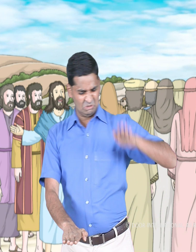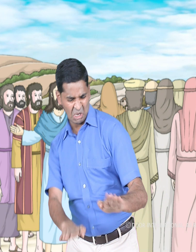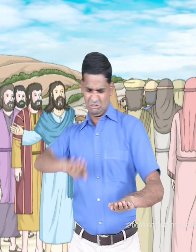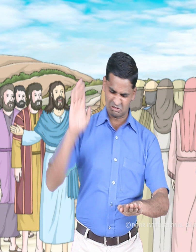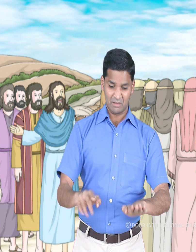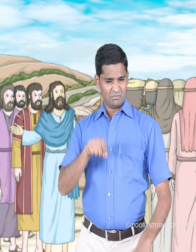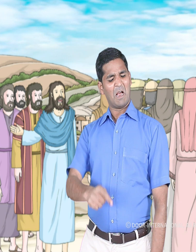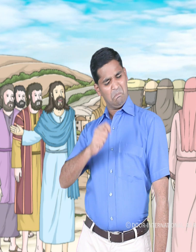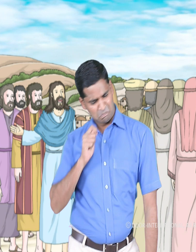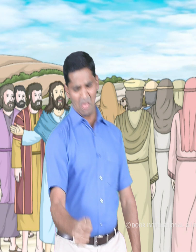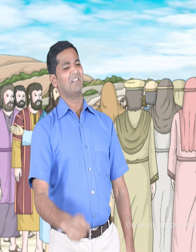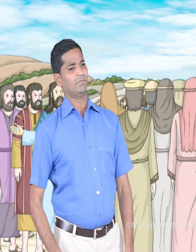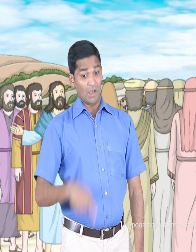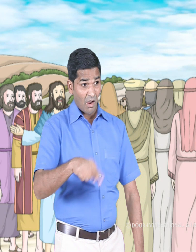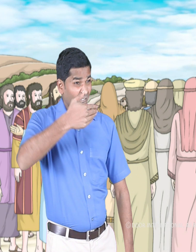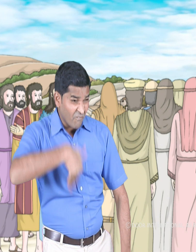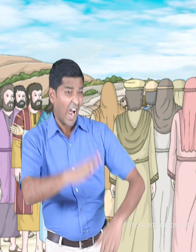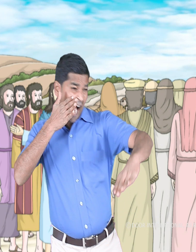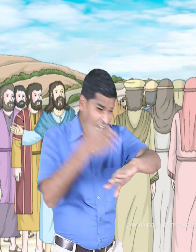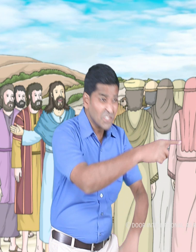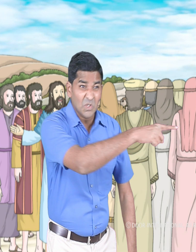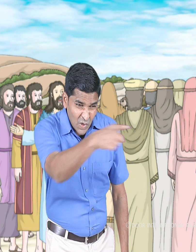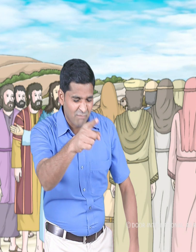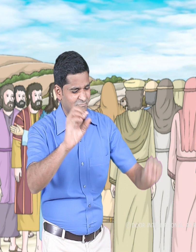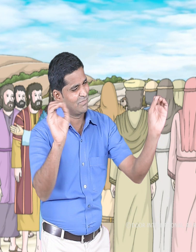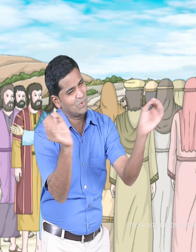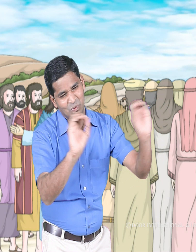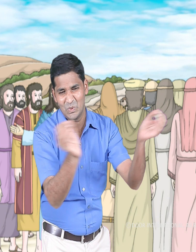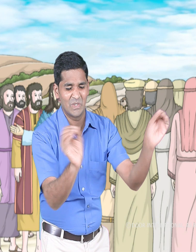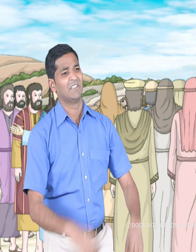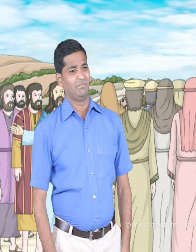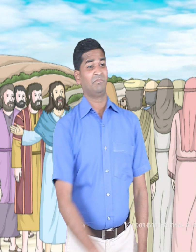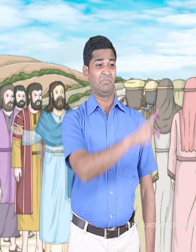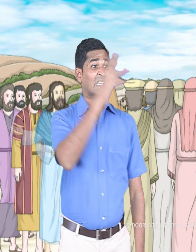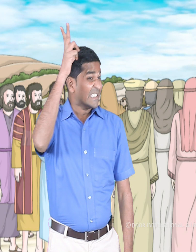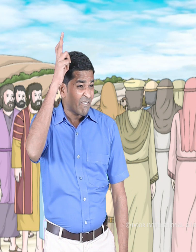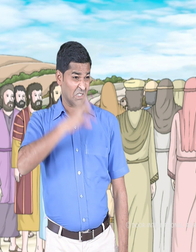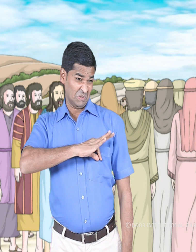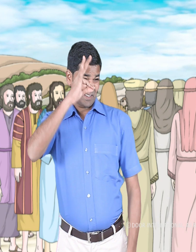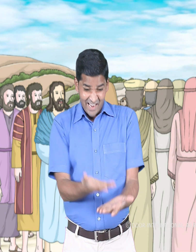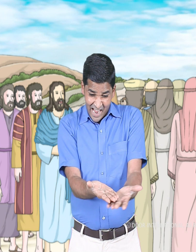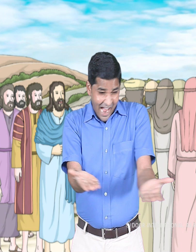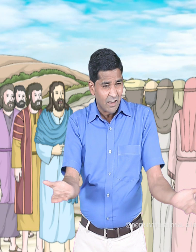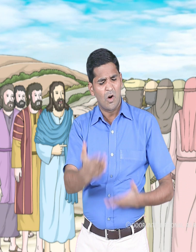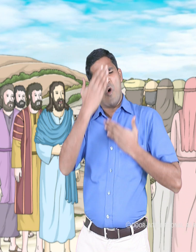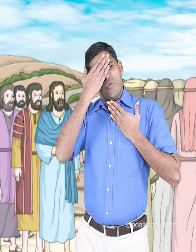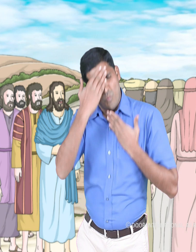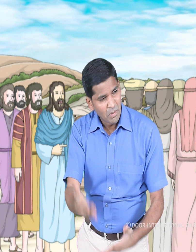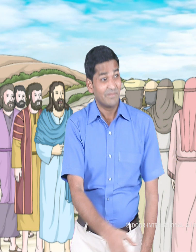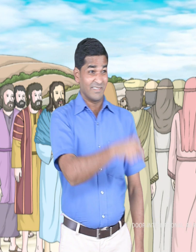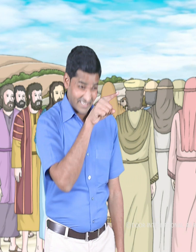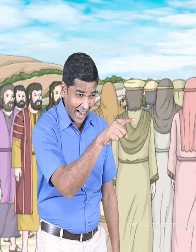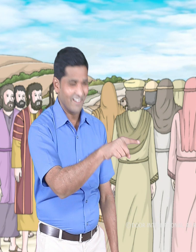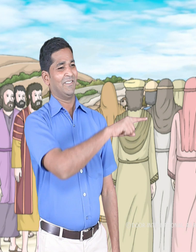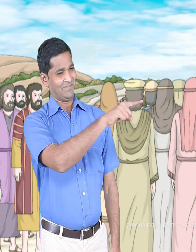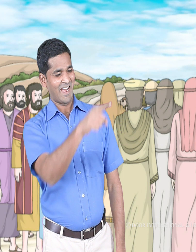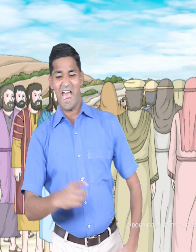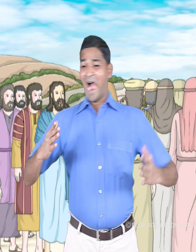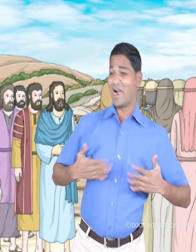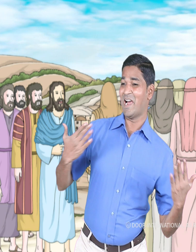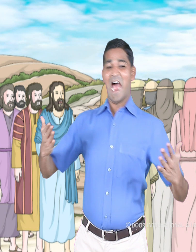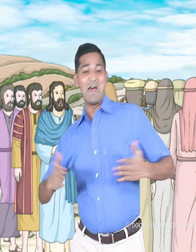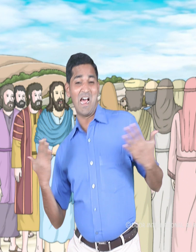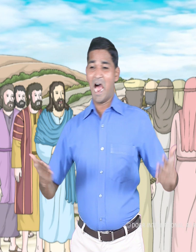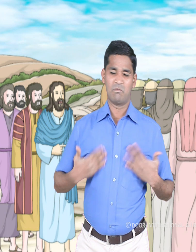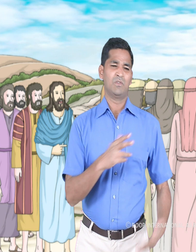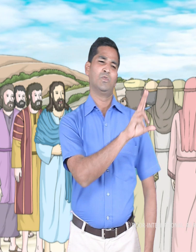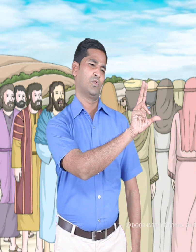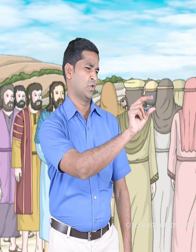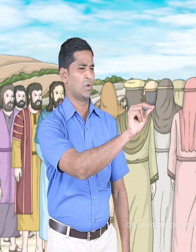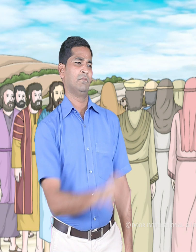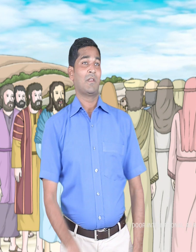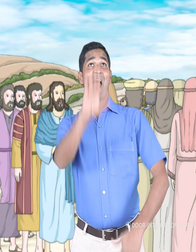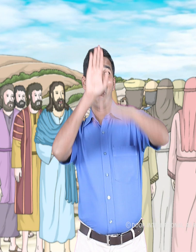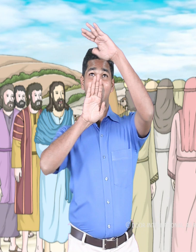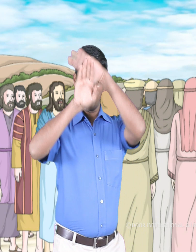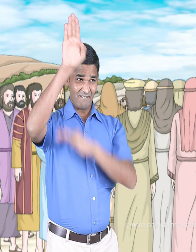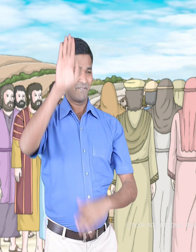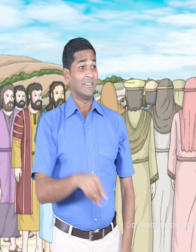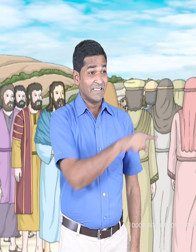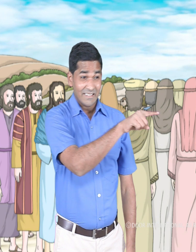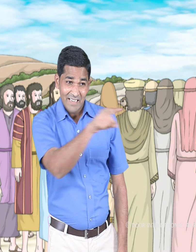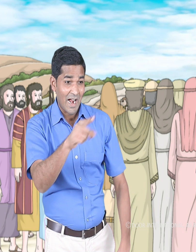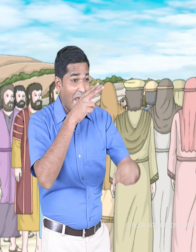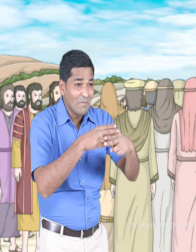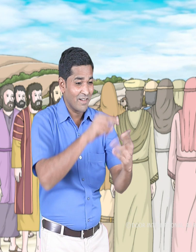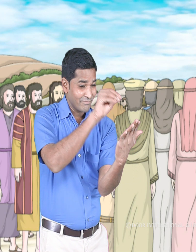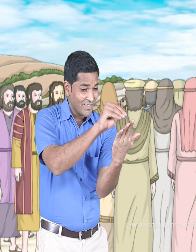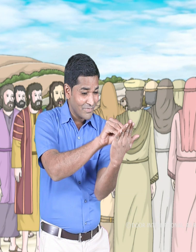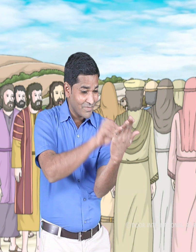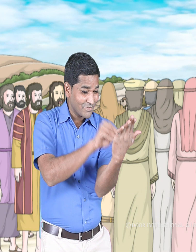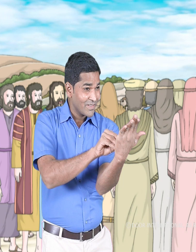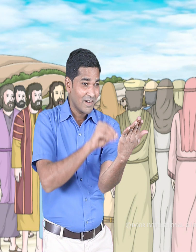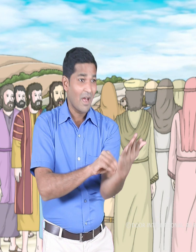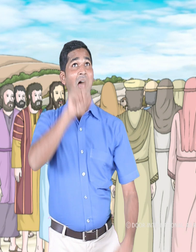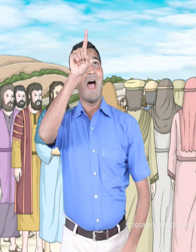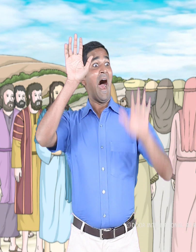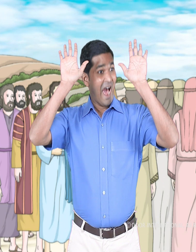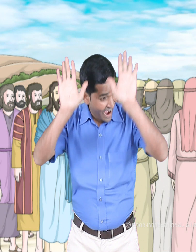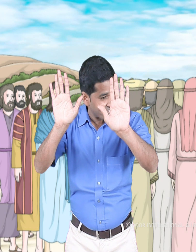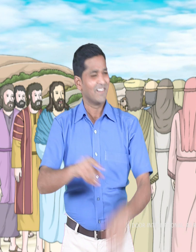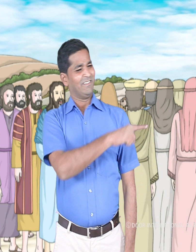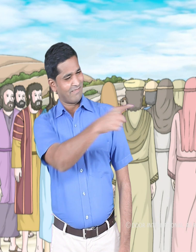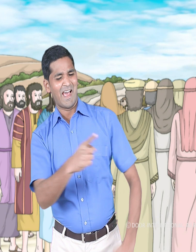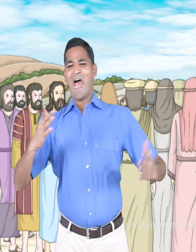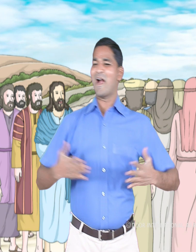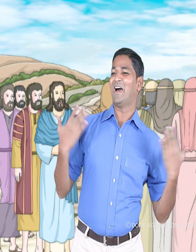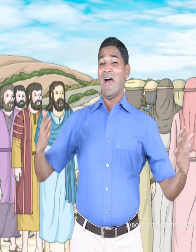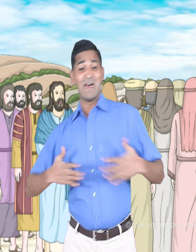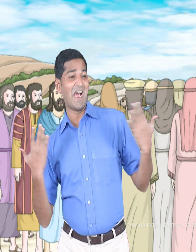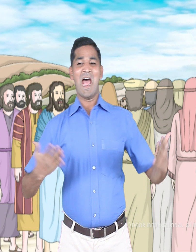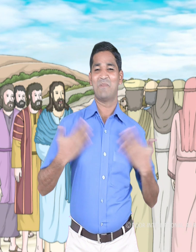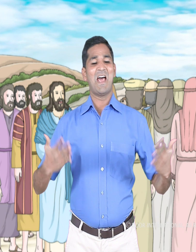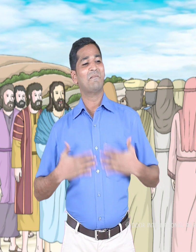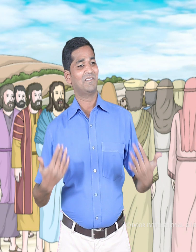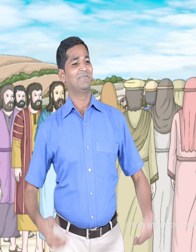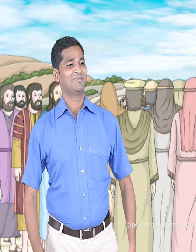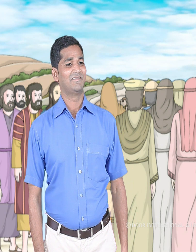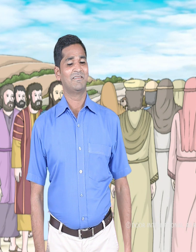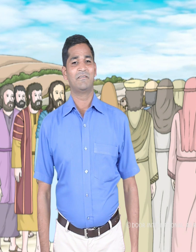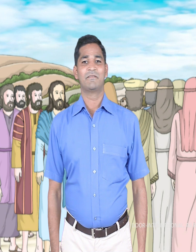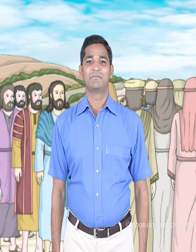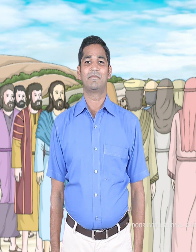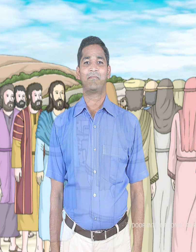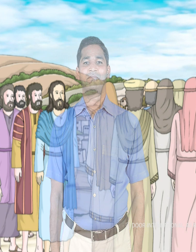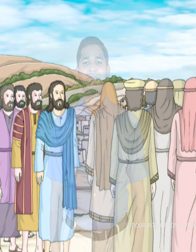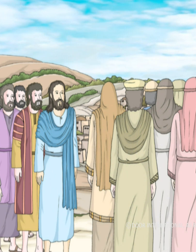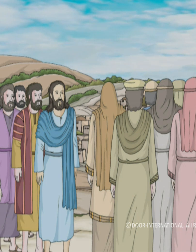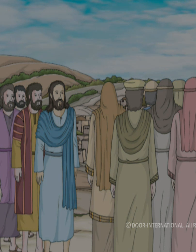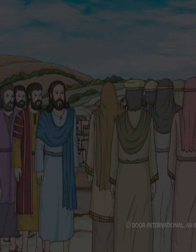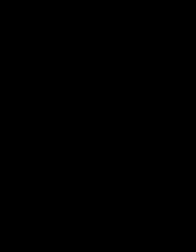Nevertheless, do not rejoice that the spirits submit to you, but rejoice that your names are written in heaven.”